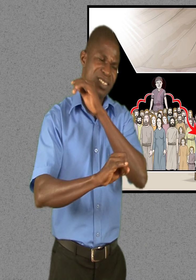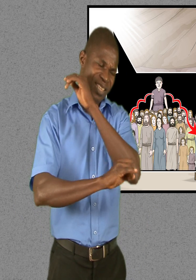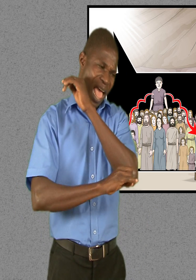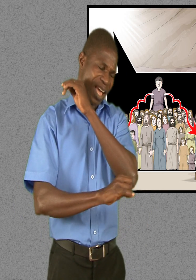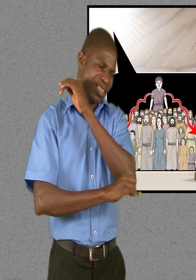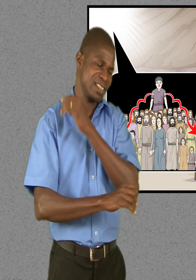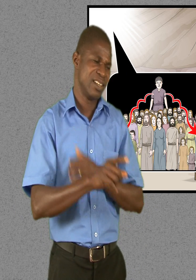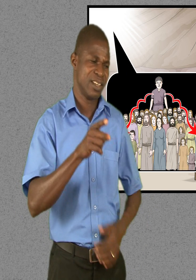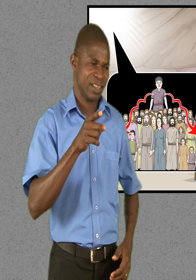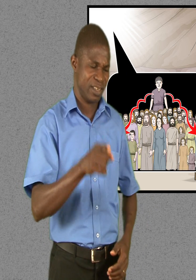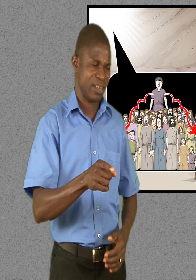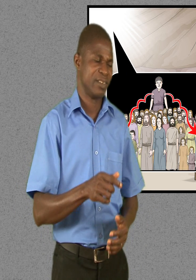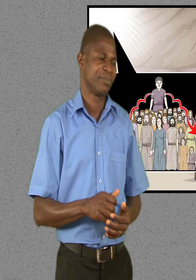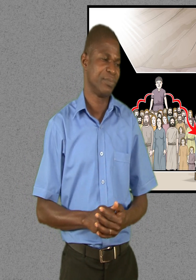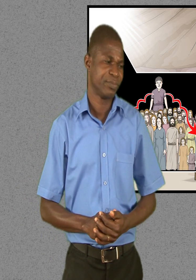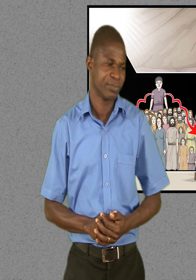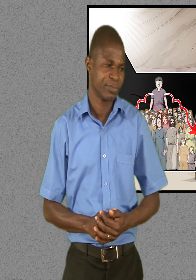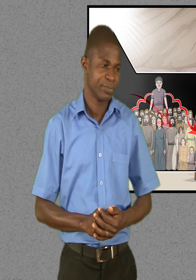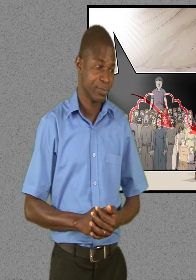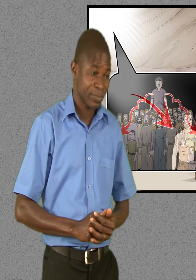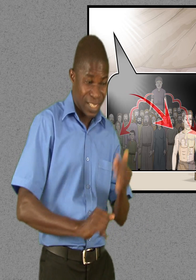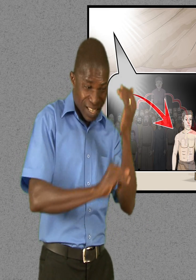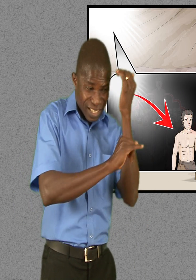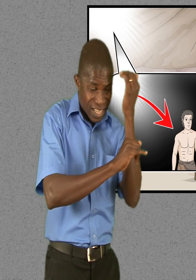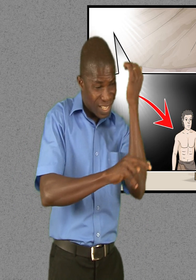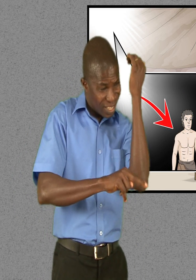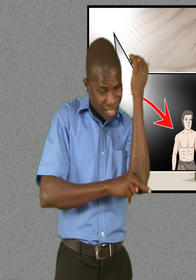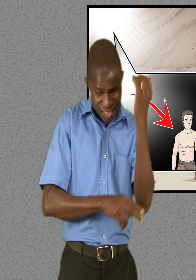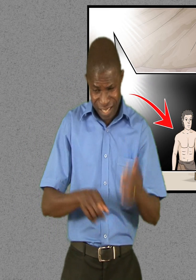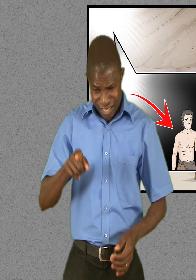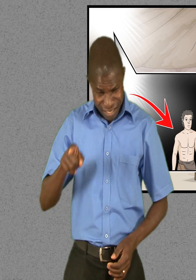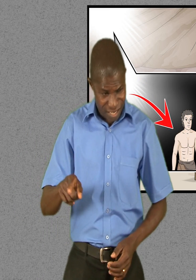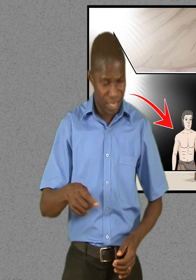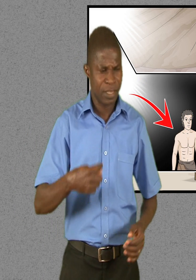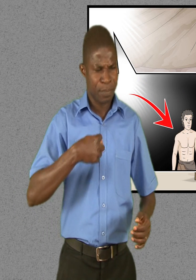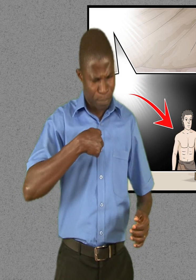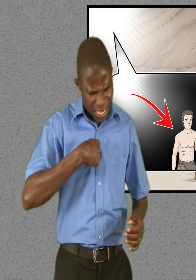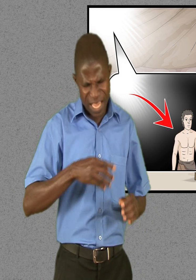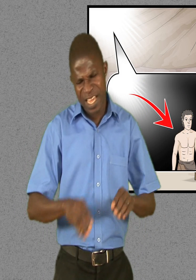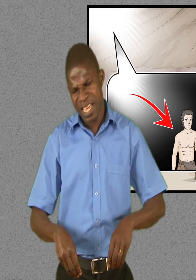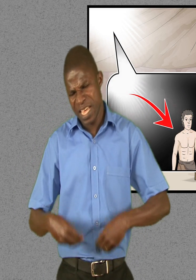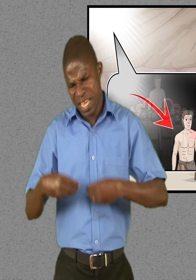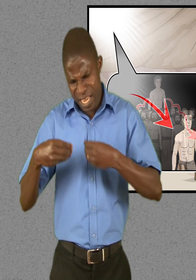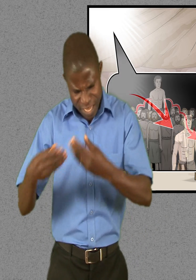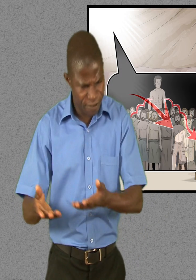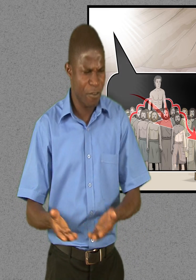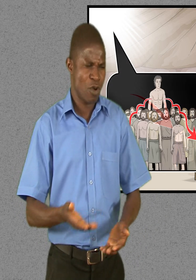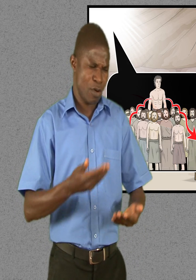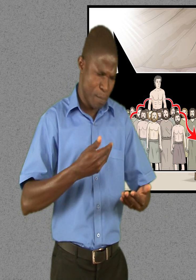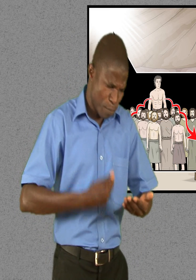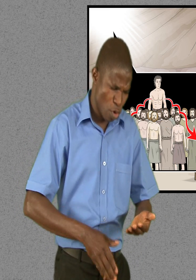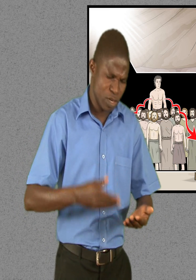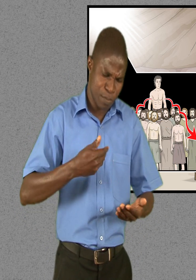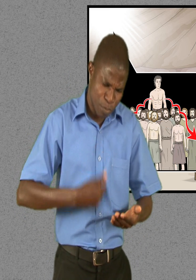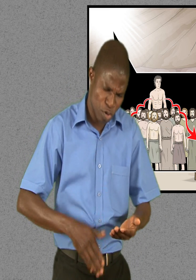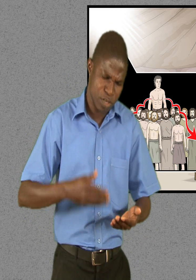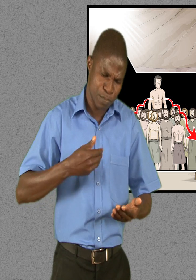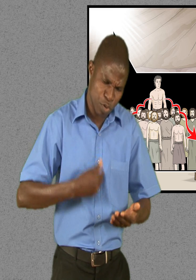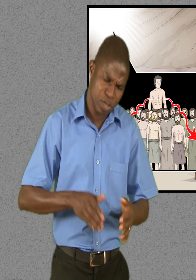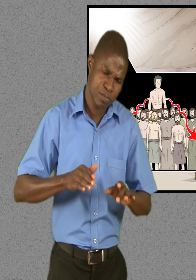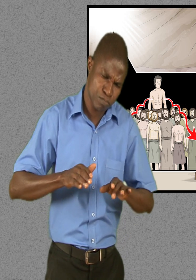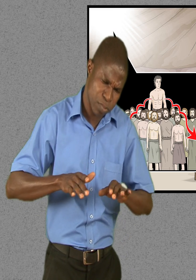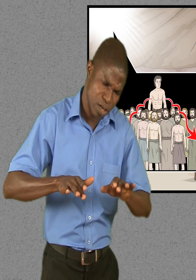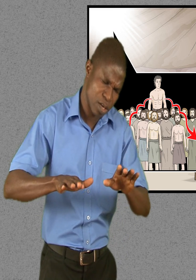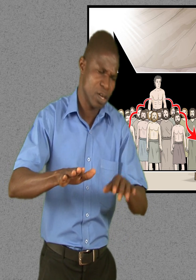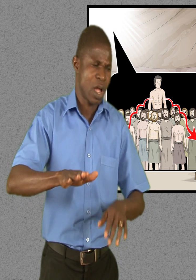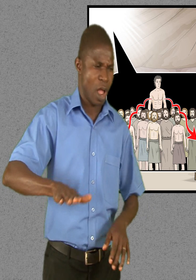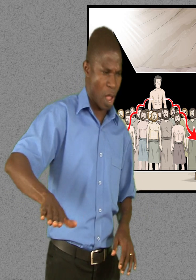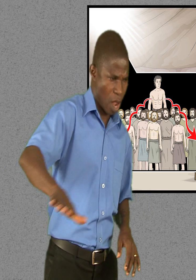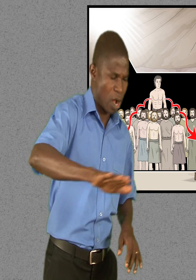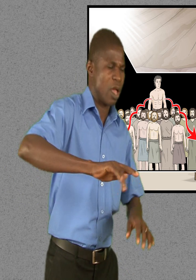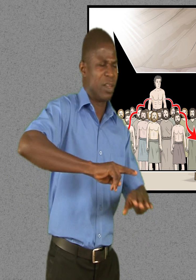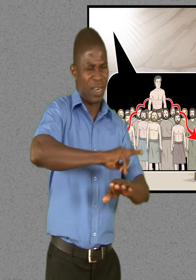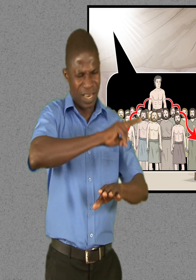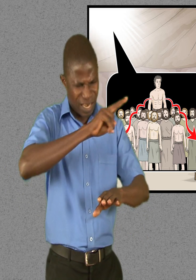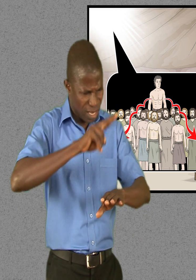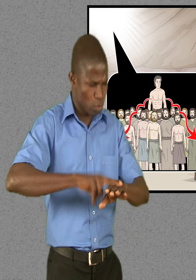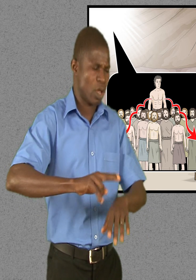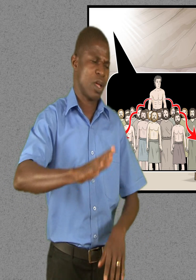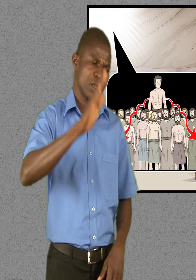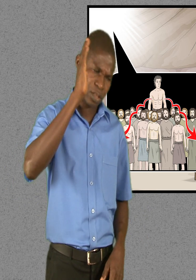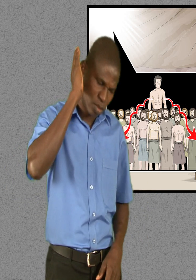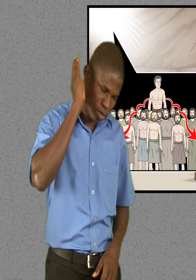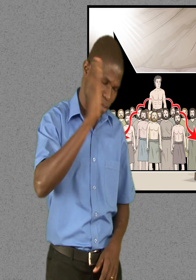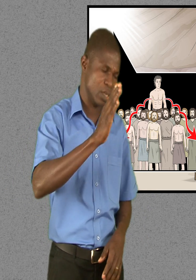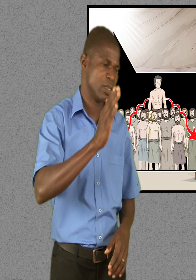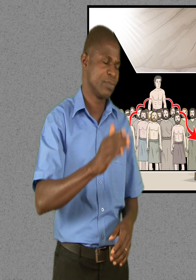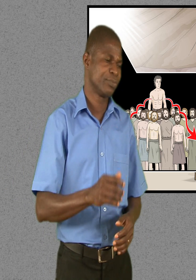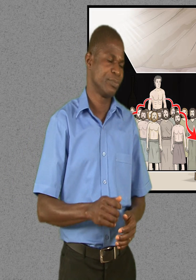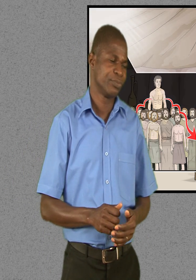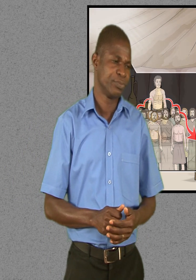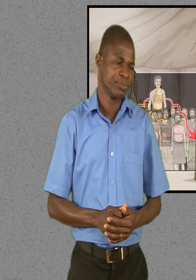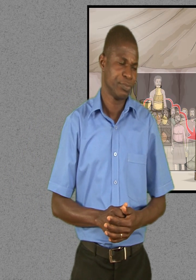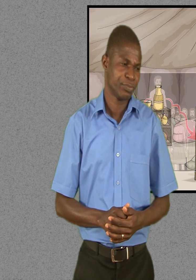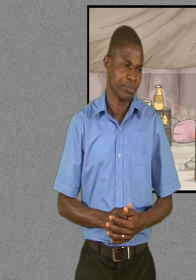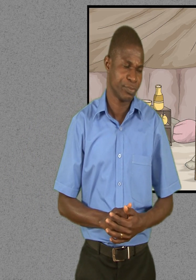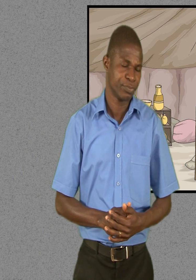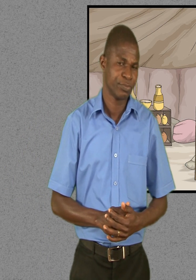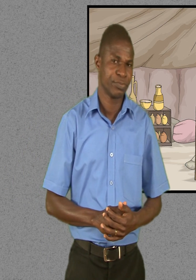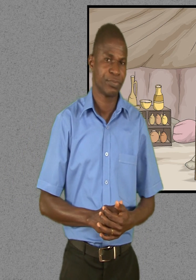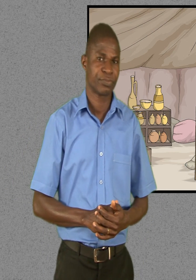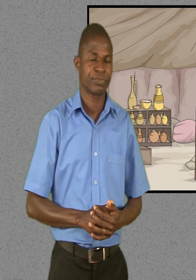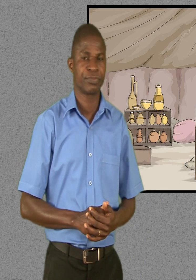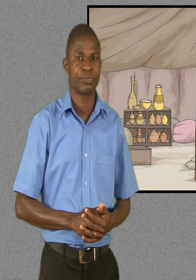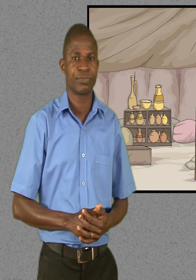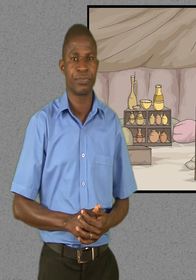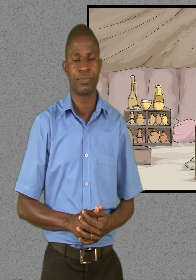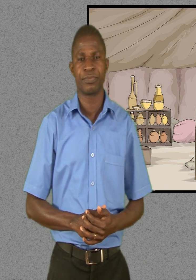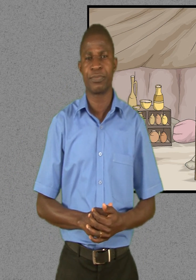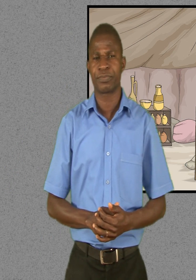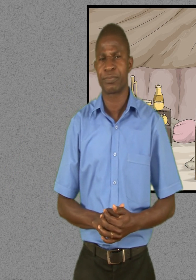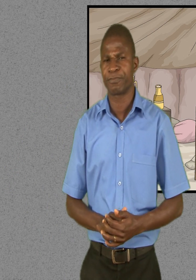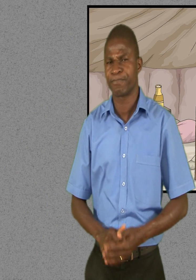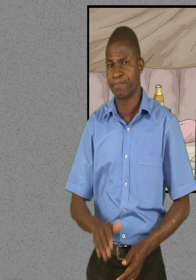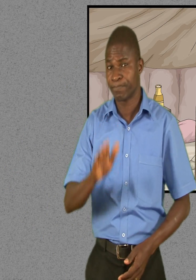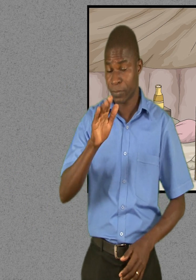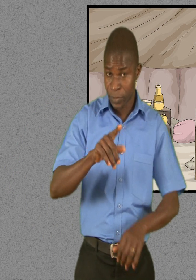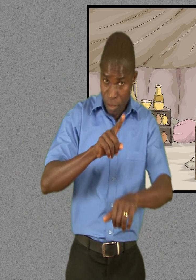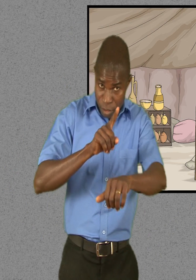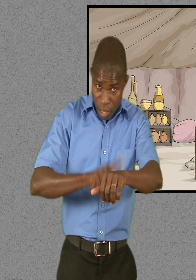But I will also make a nation of the slave woman’s son, because he is your offspring.”